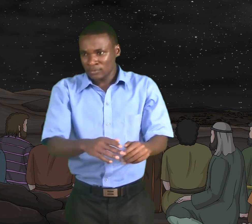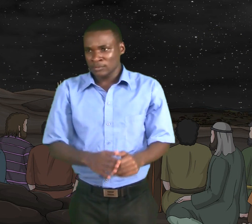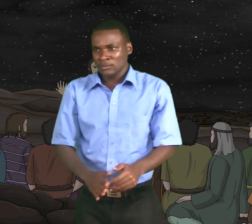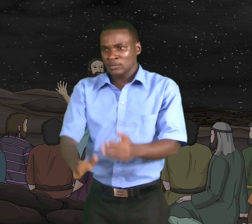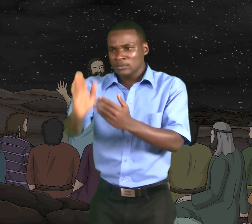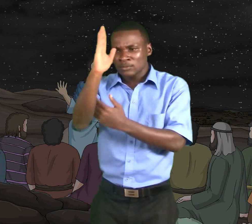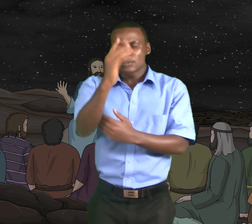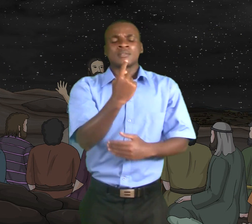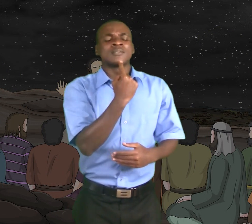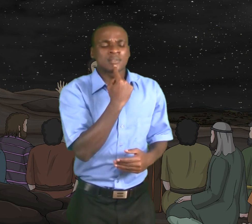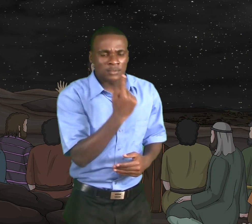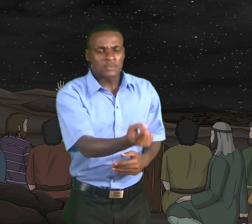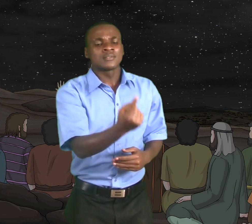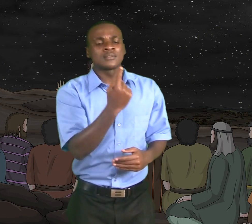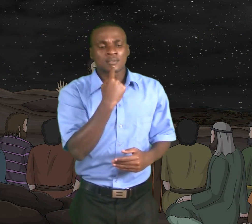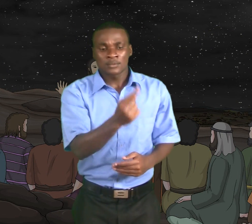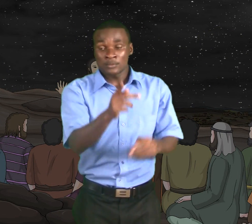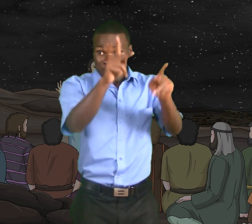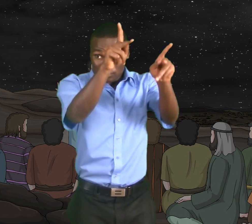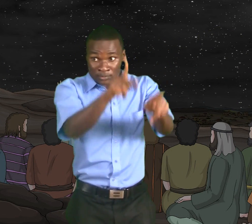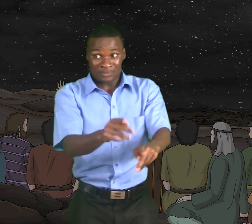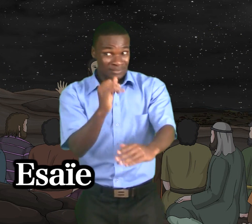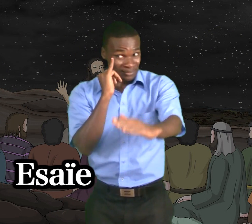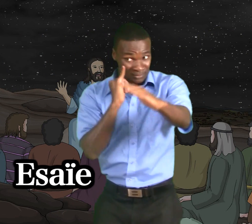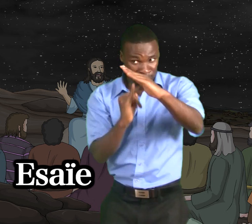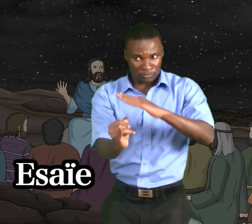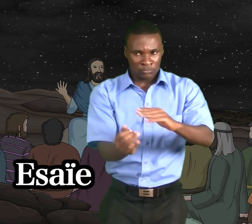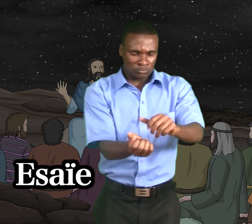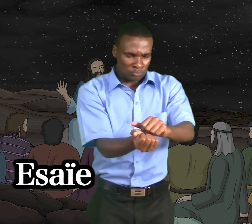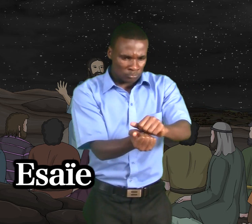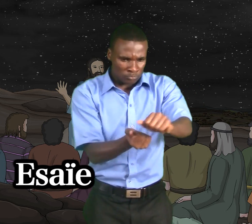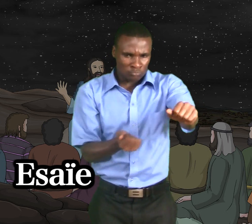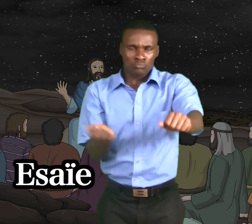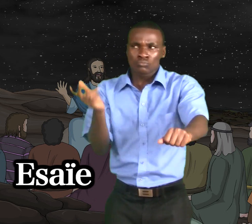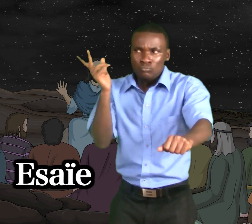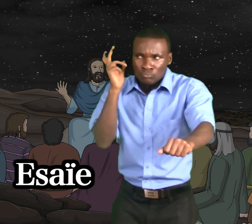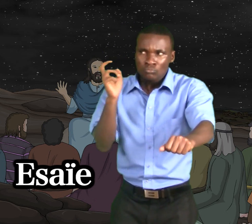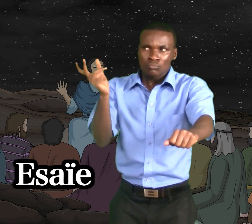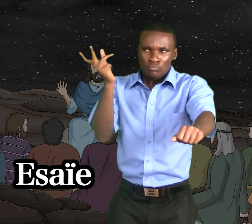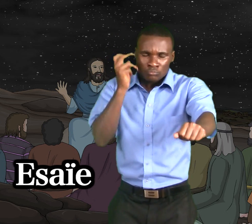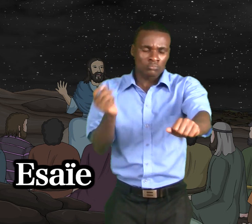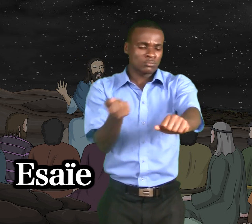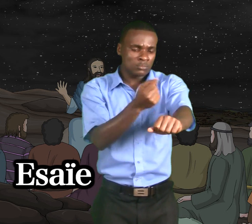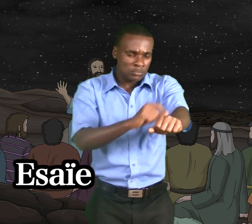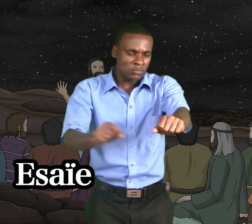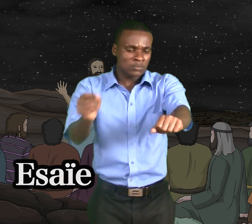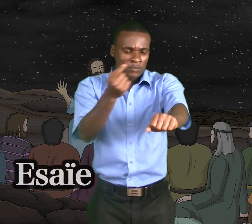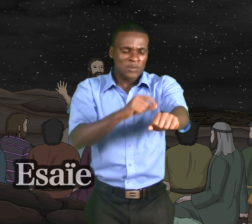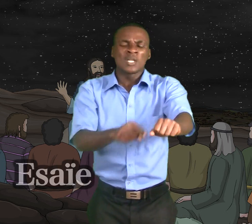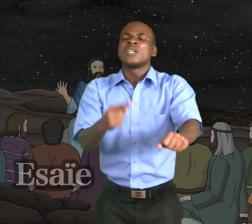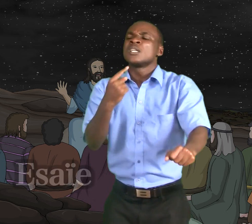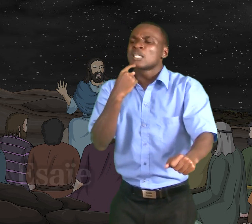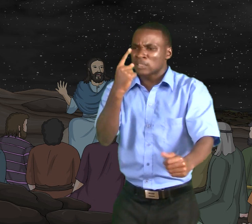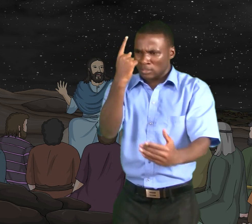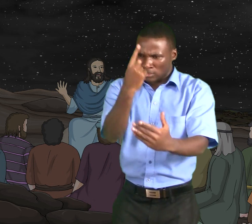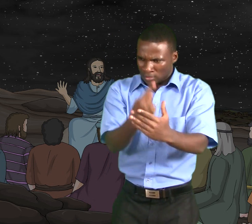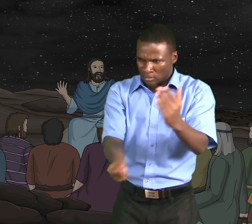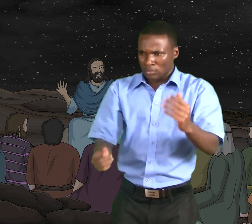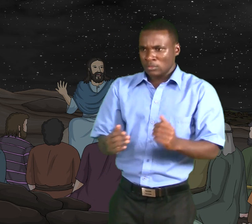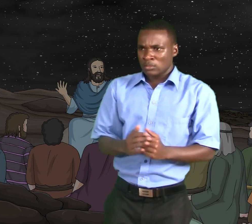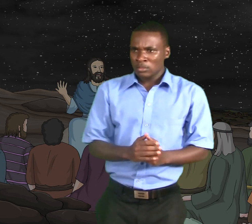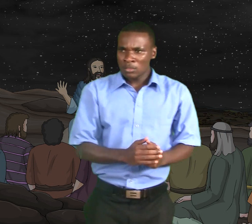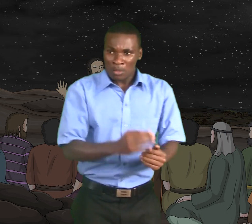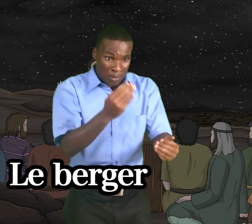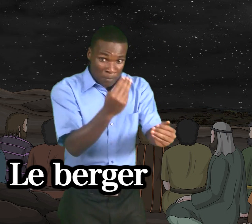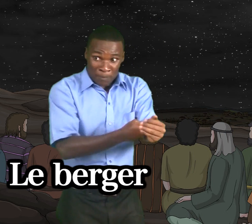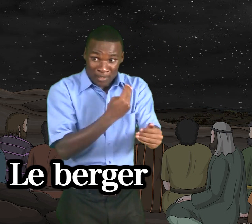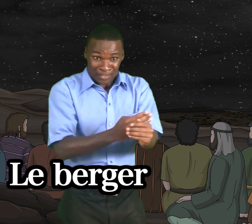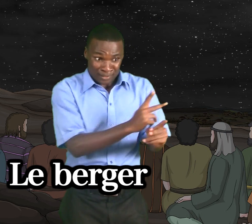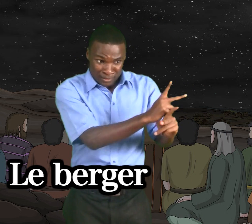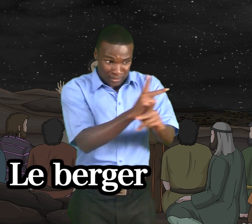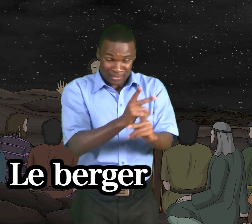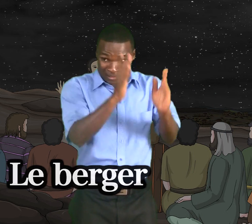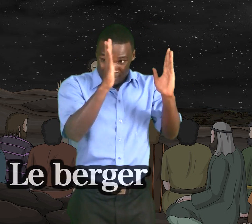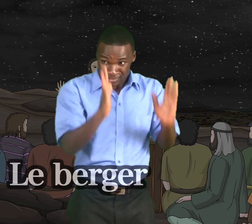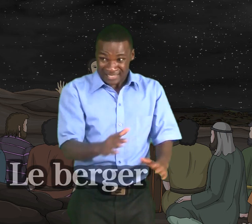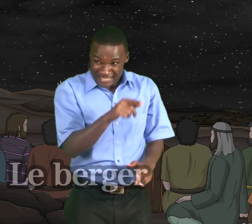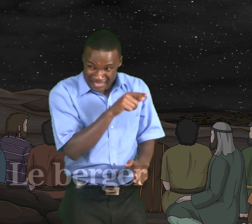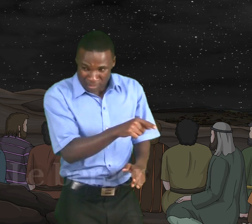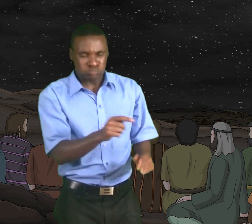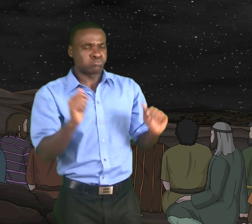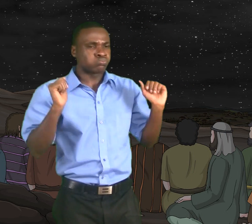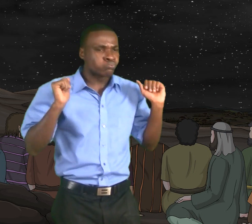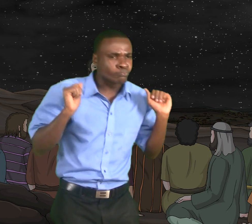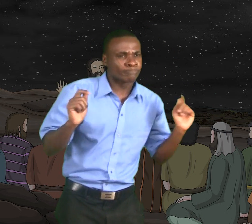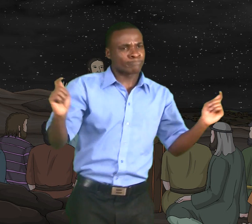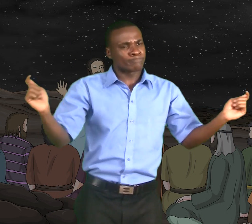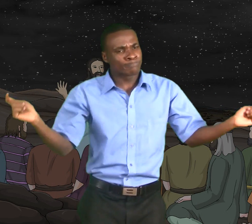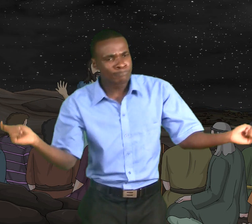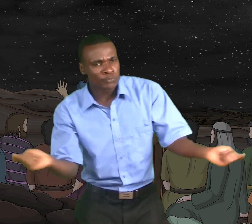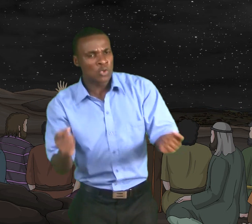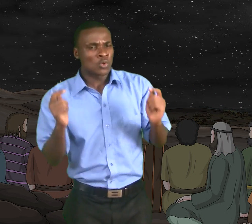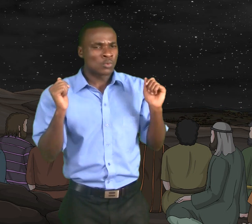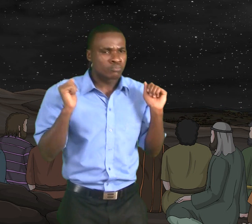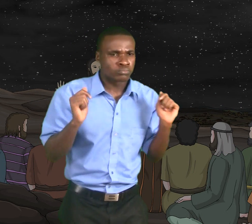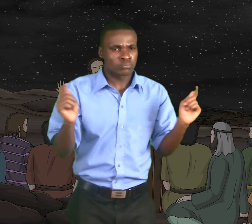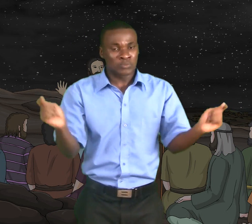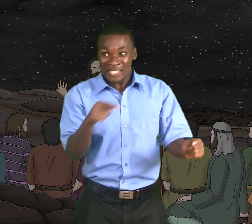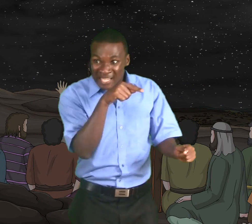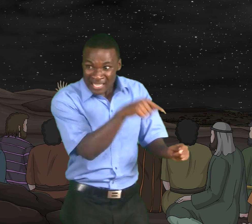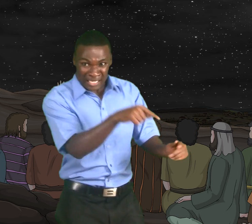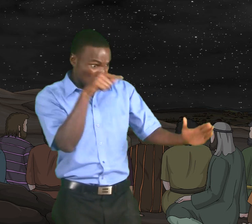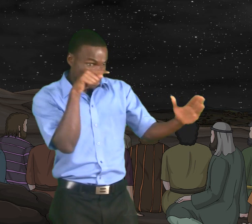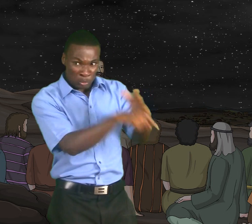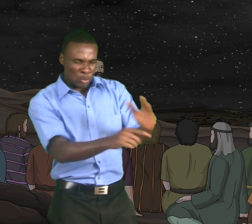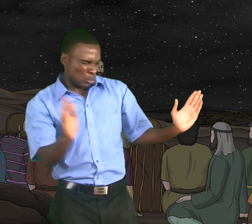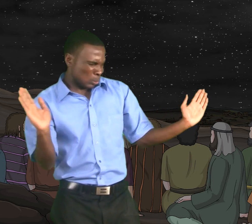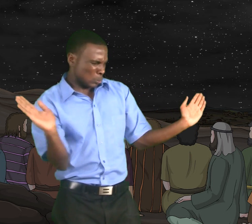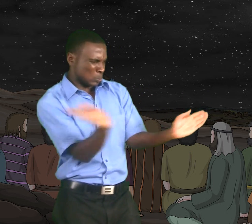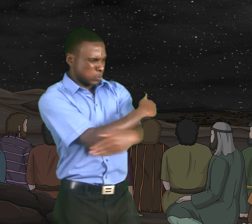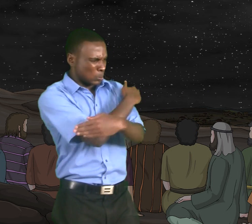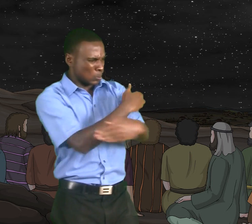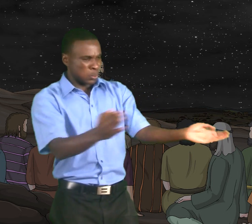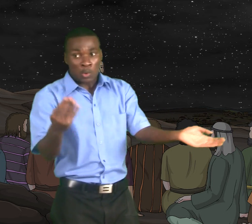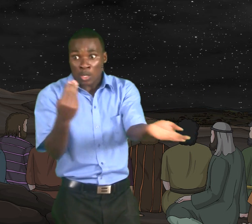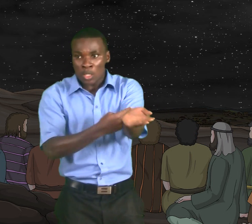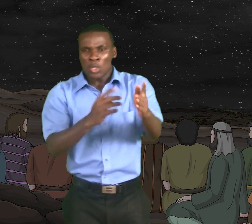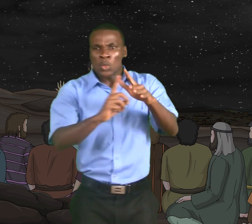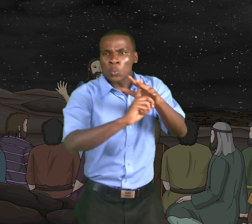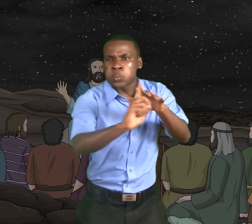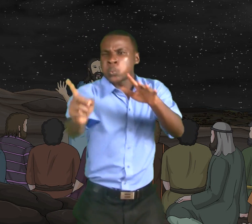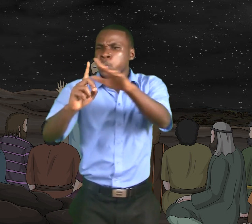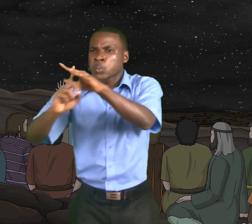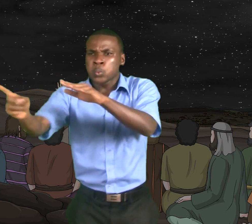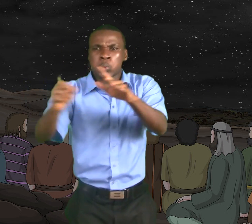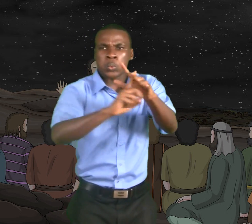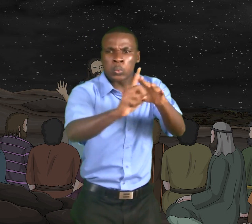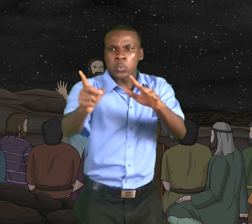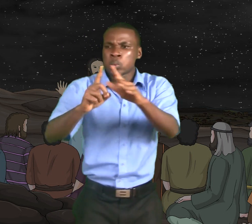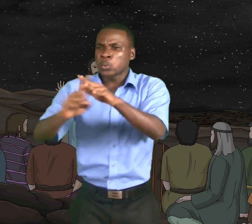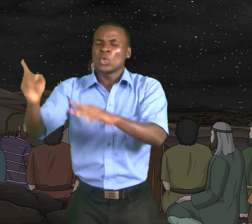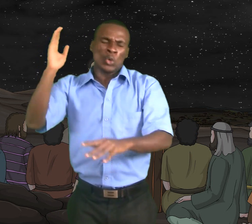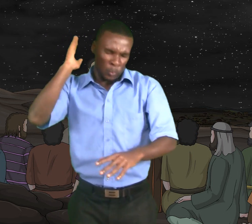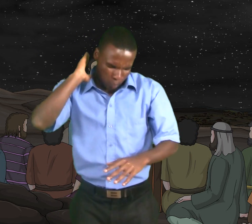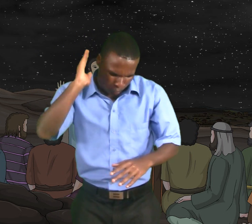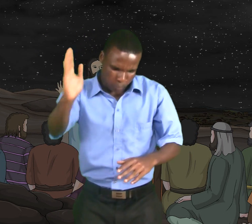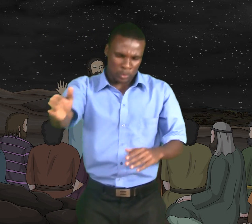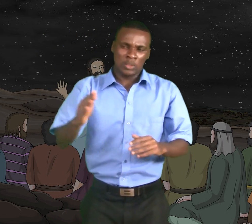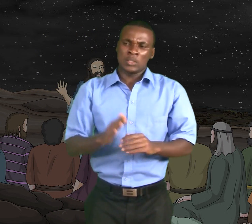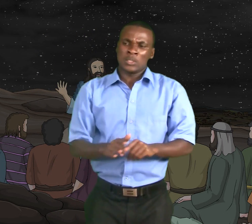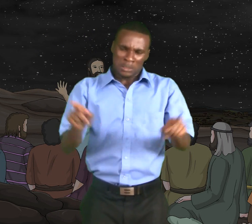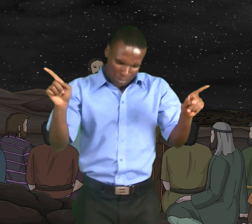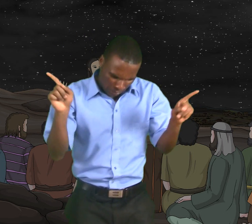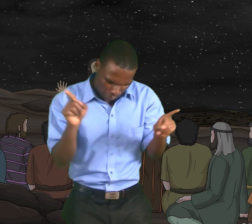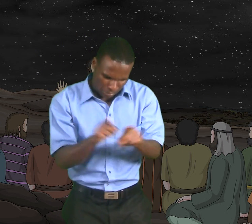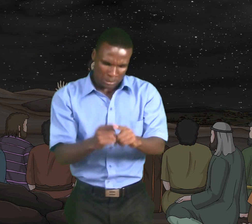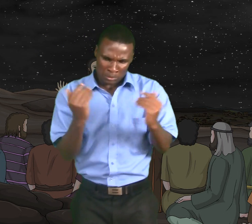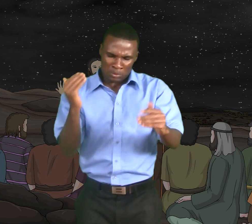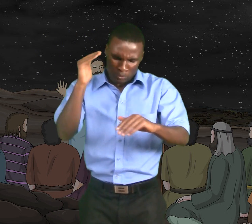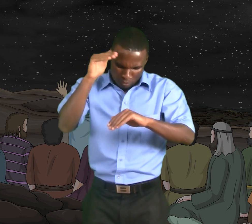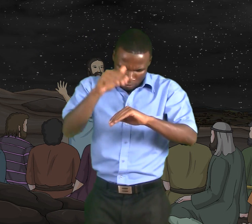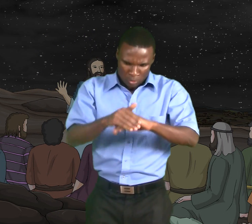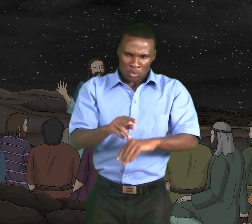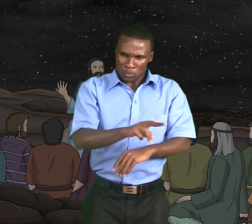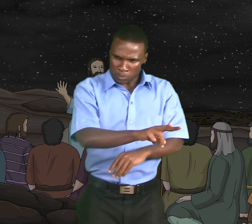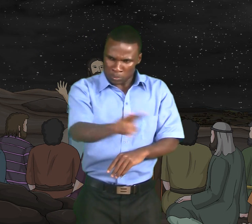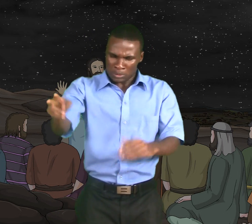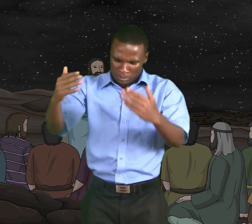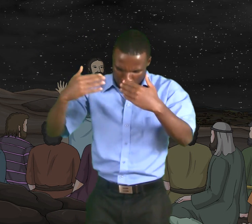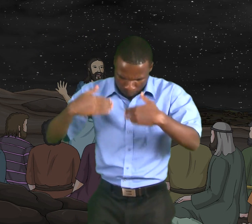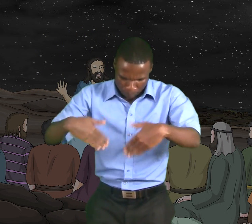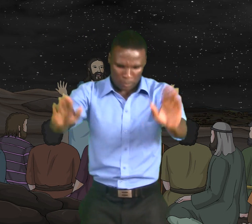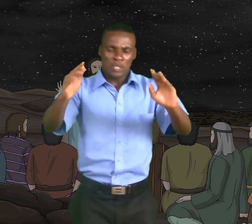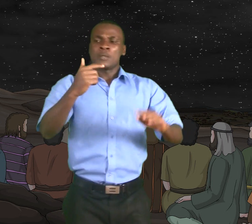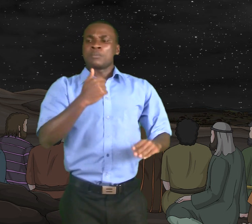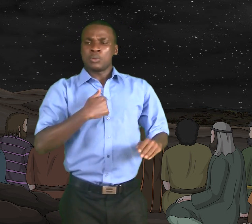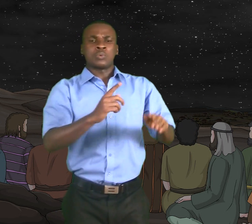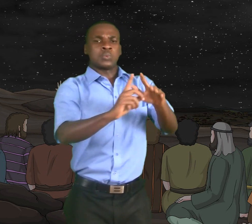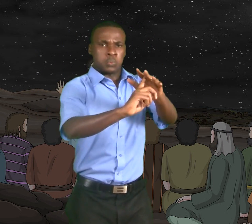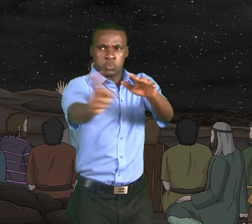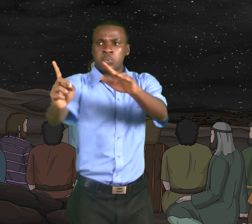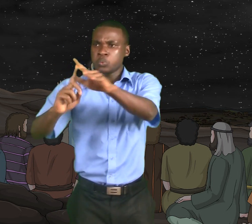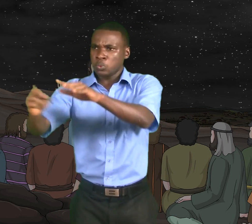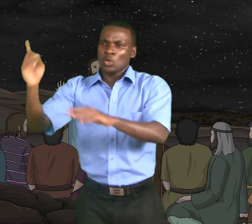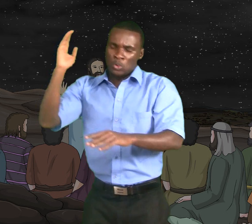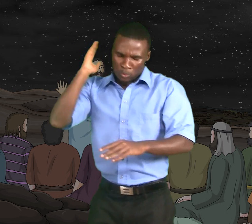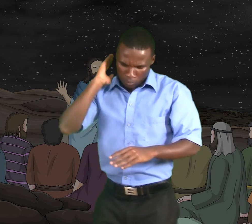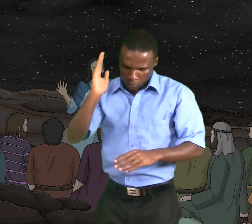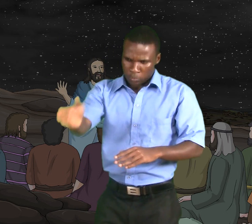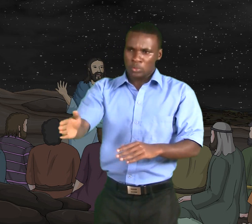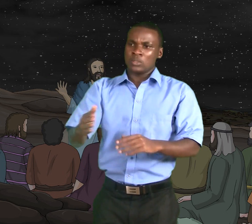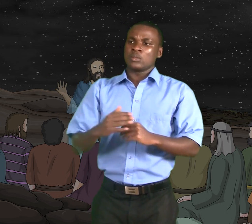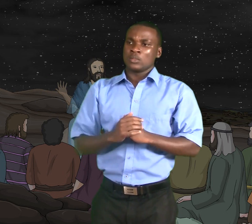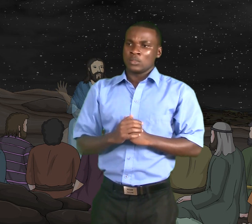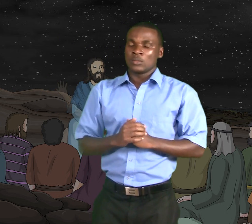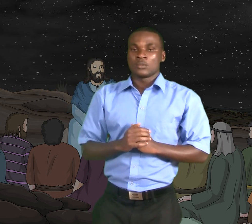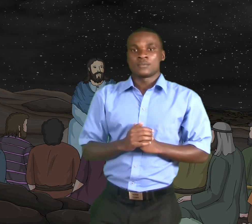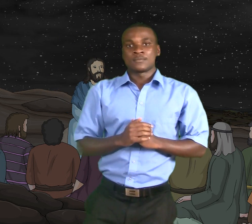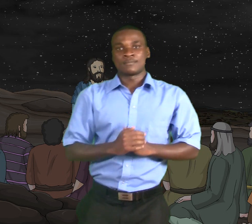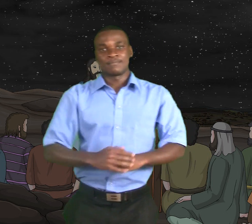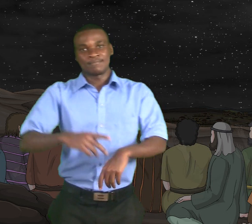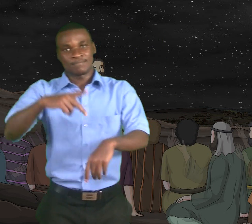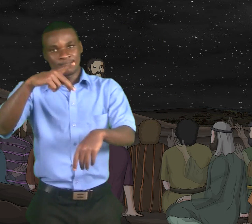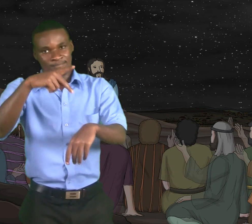For it is written: ‘I will strike the Shepherd, and the sheep of the flock will be scattered.’ But after I have risen, I will go ahead of you into Galilee.”